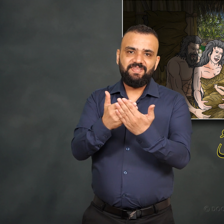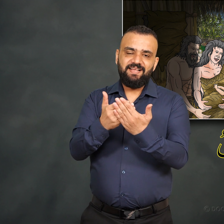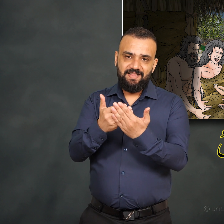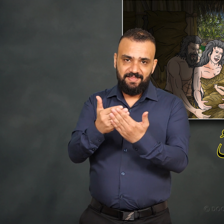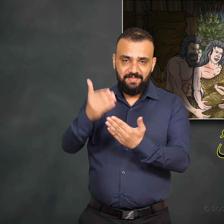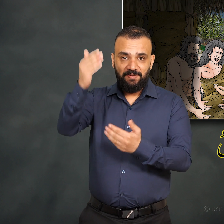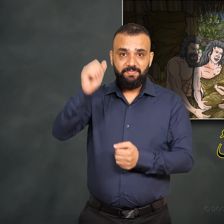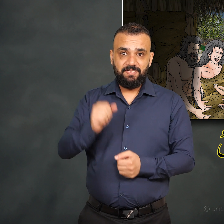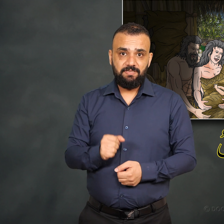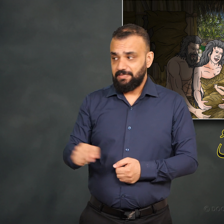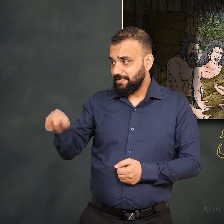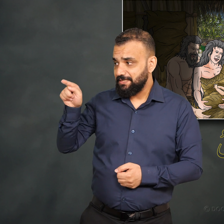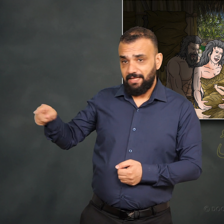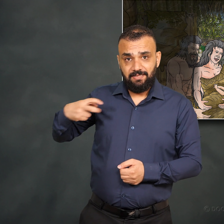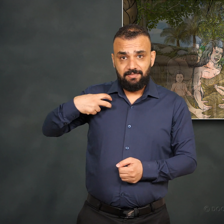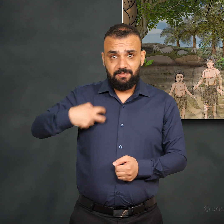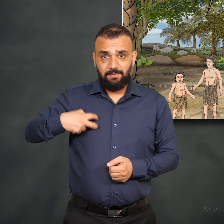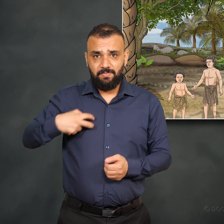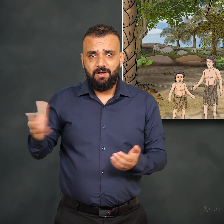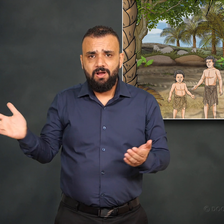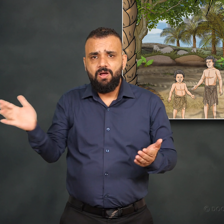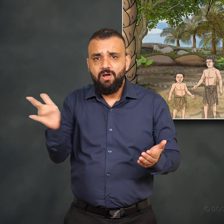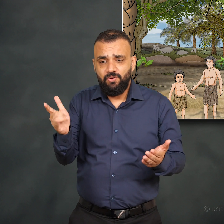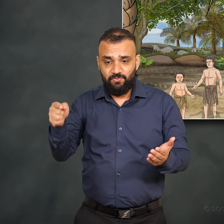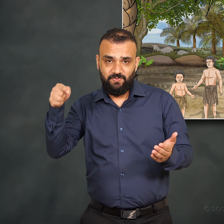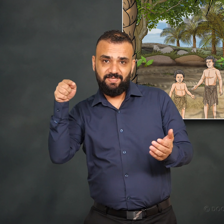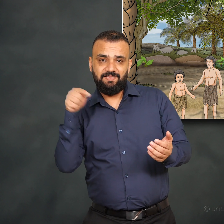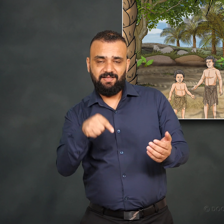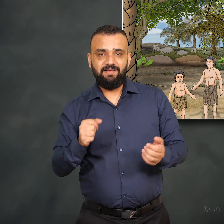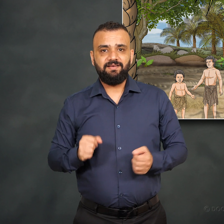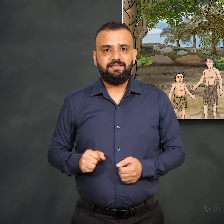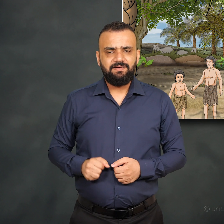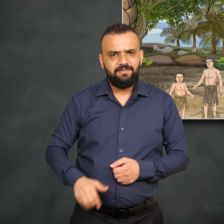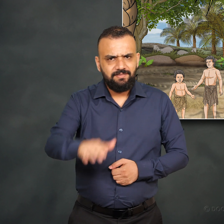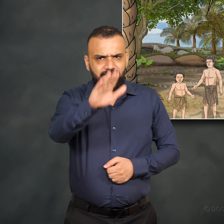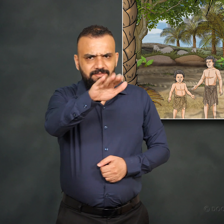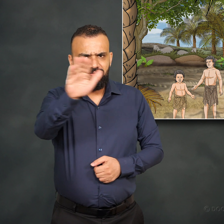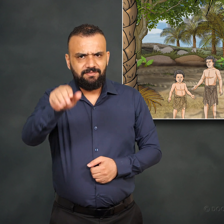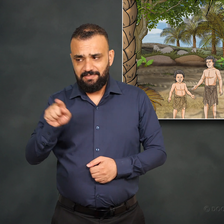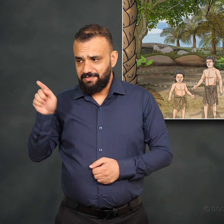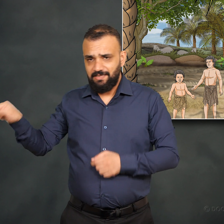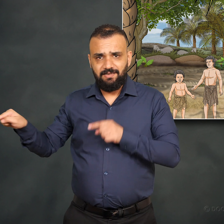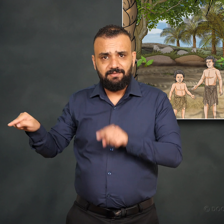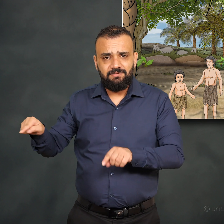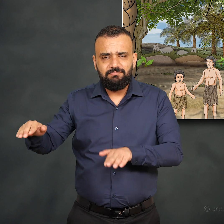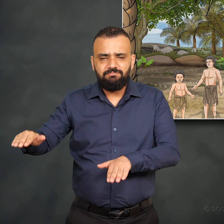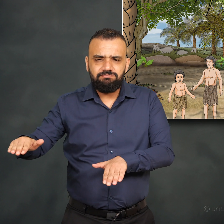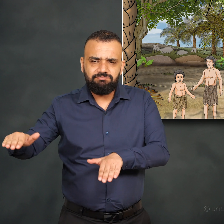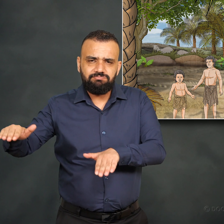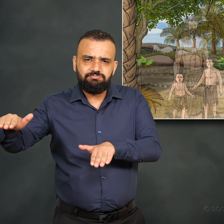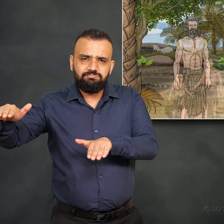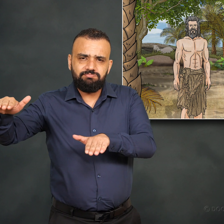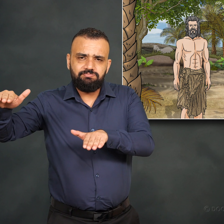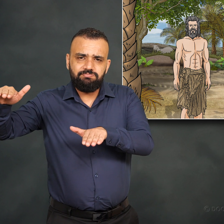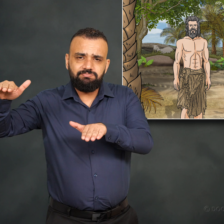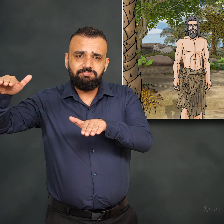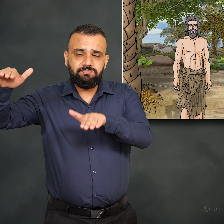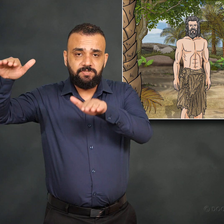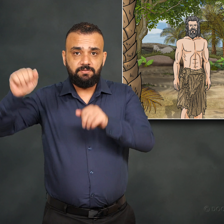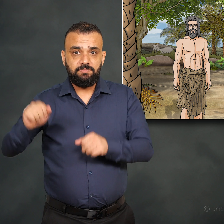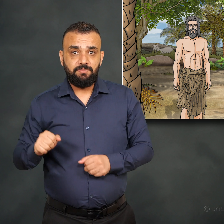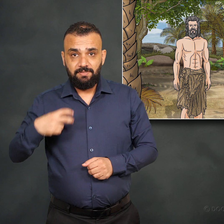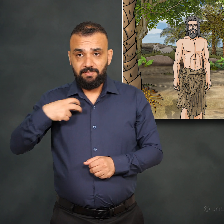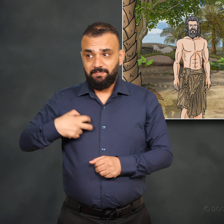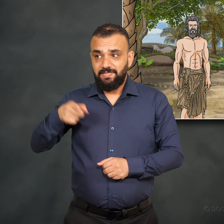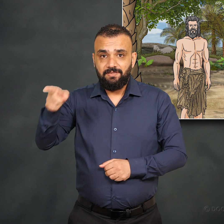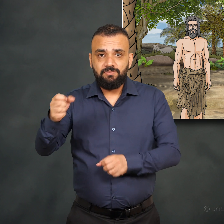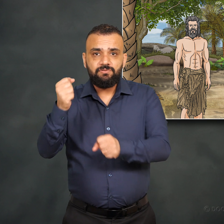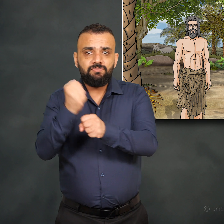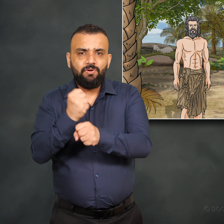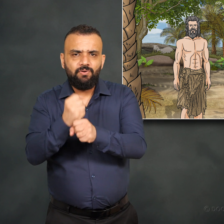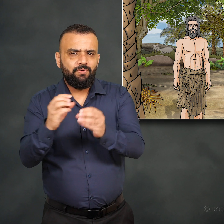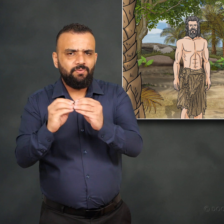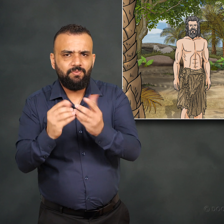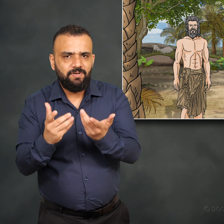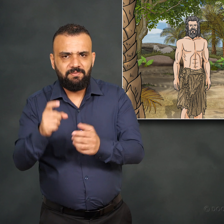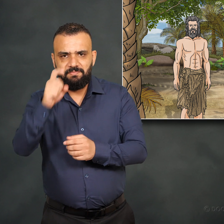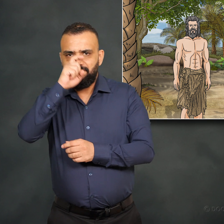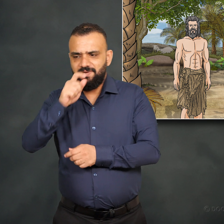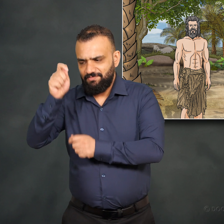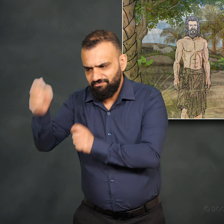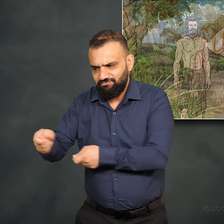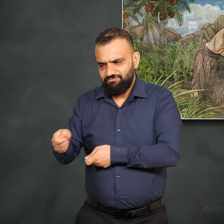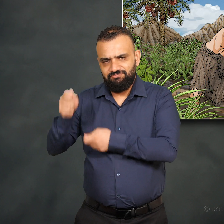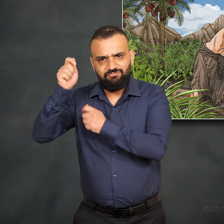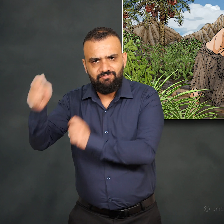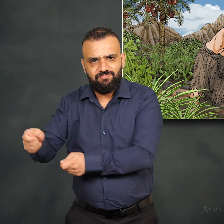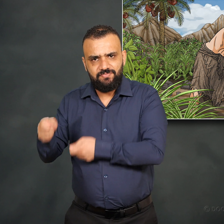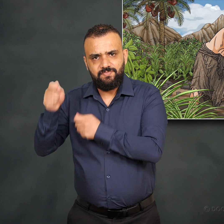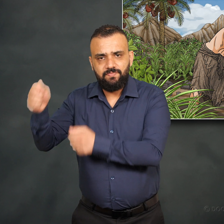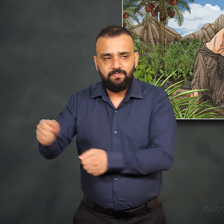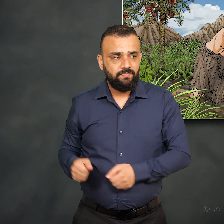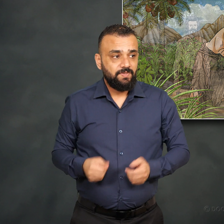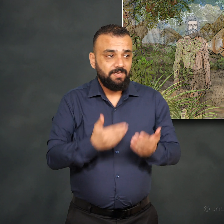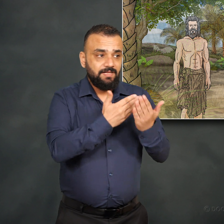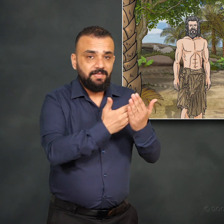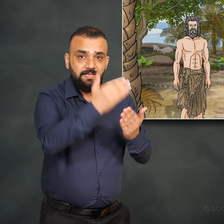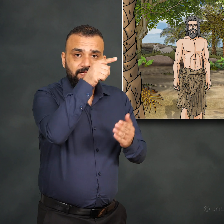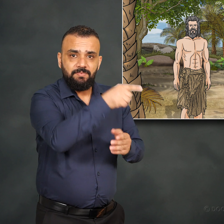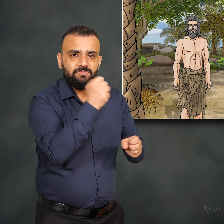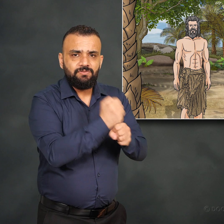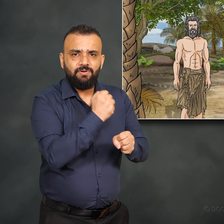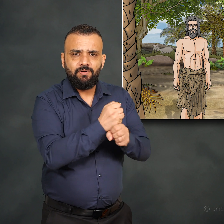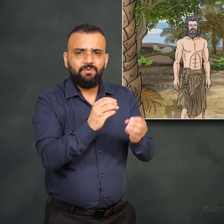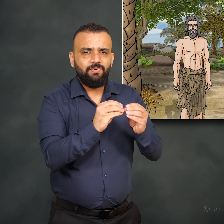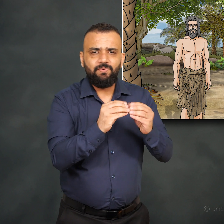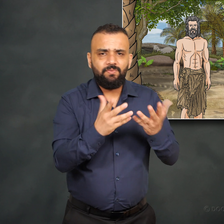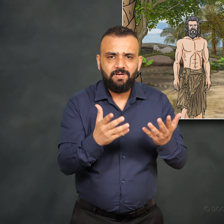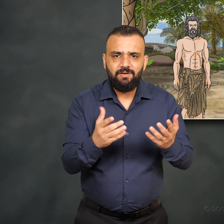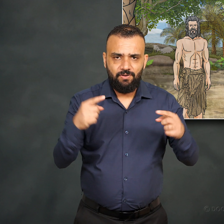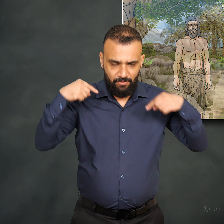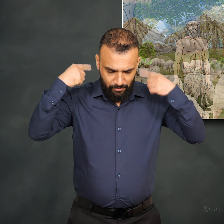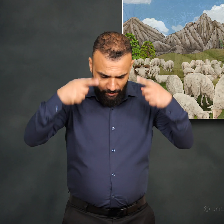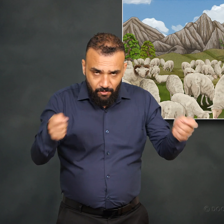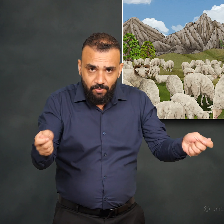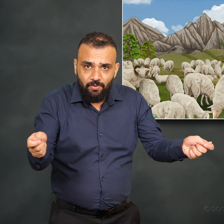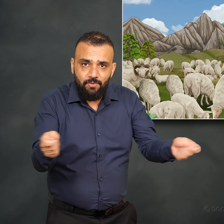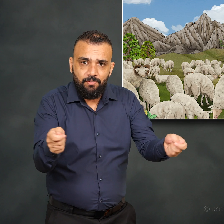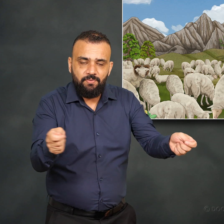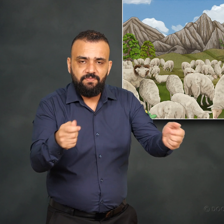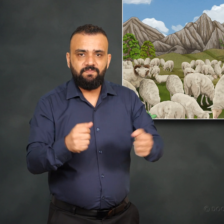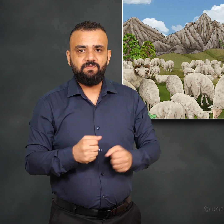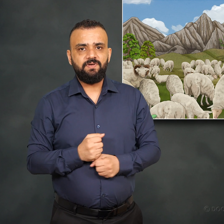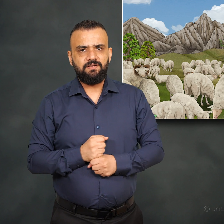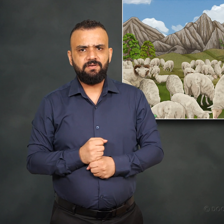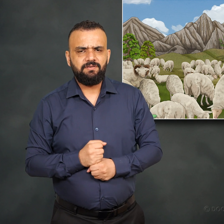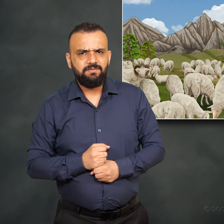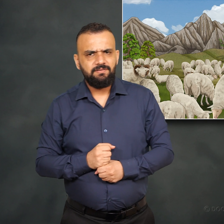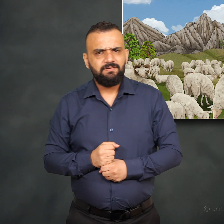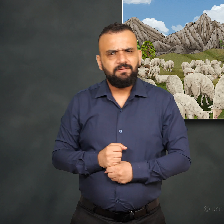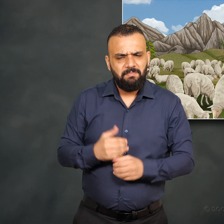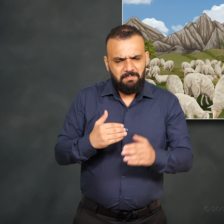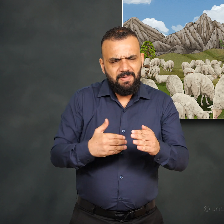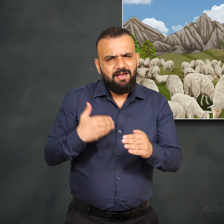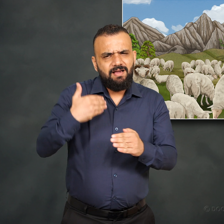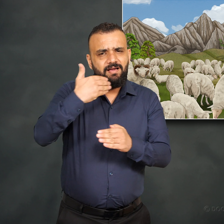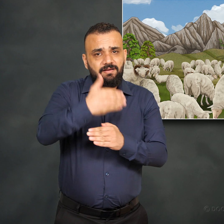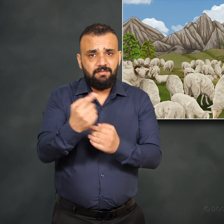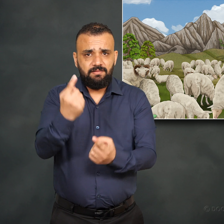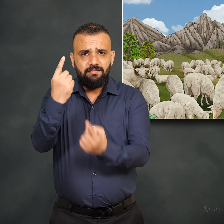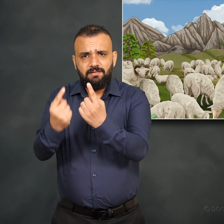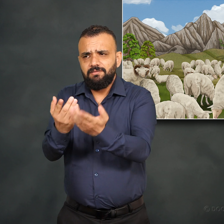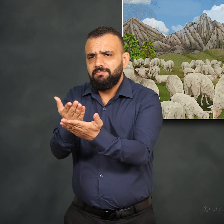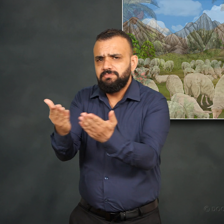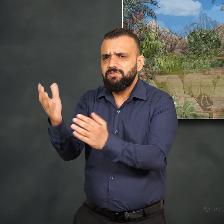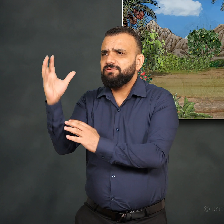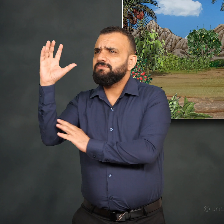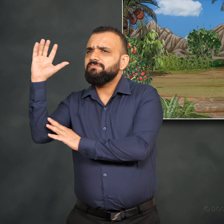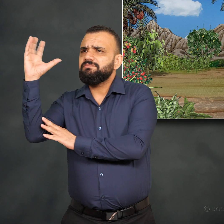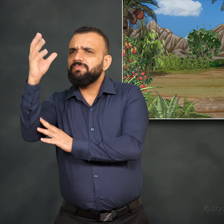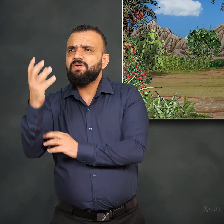Now Abel was a keeper of sheep, while Cain was a tiller of the soil.